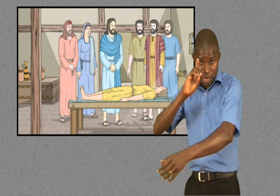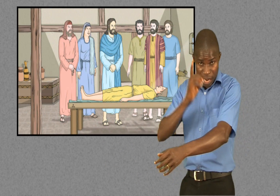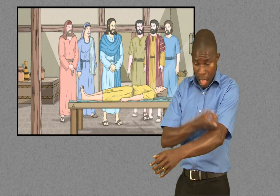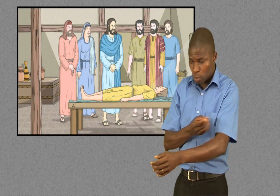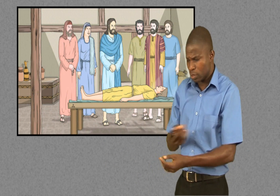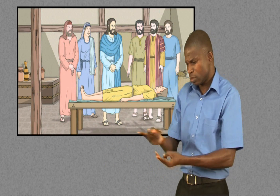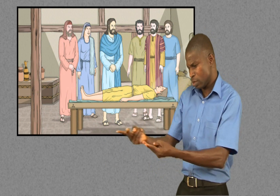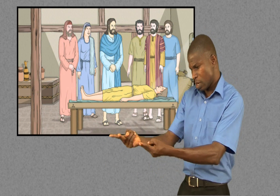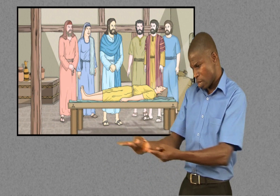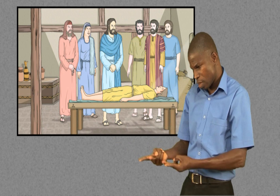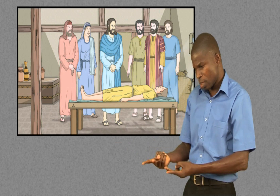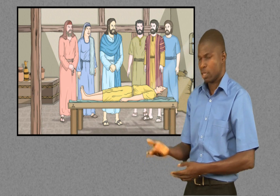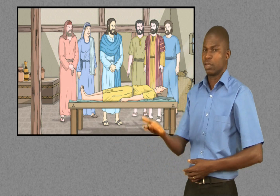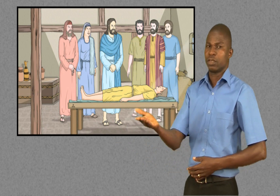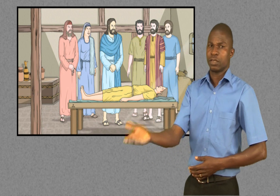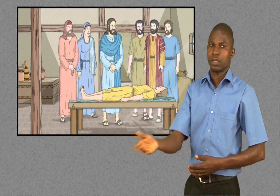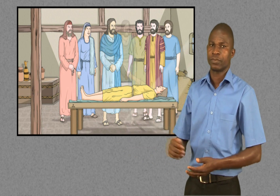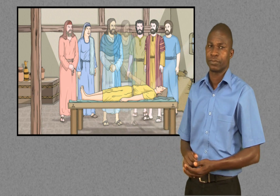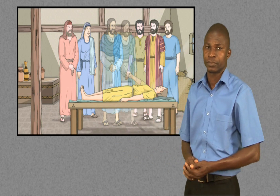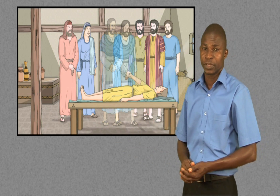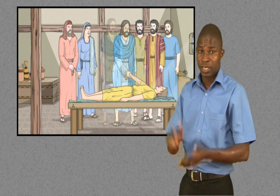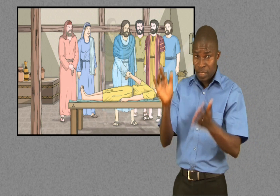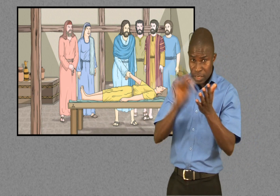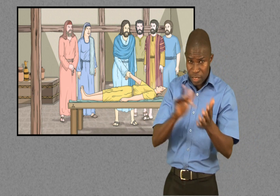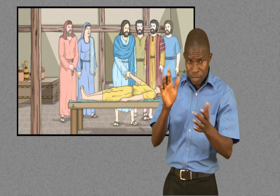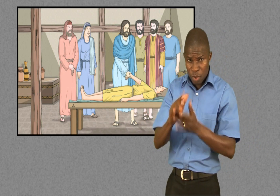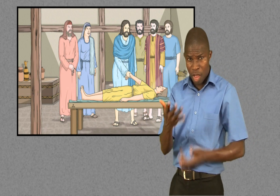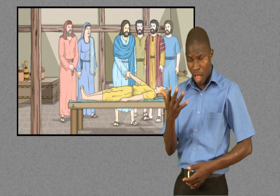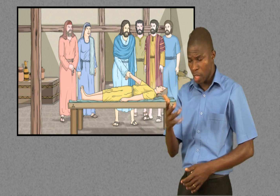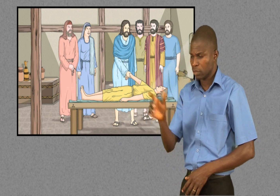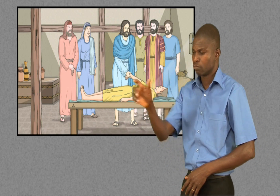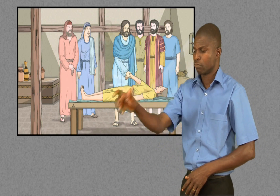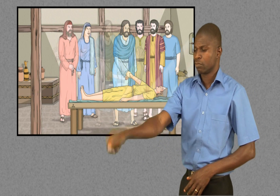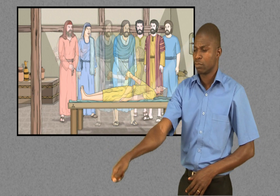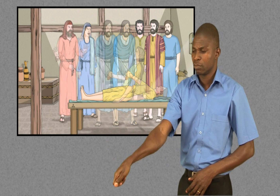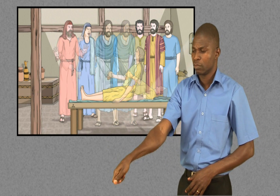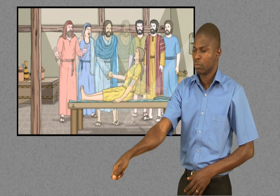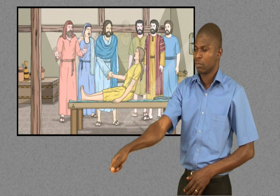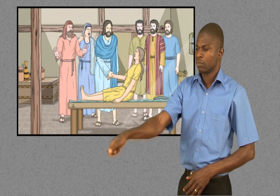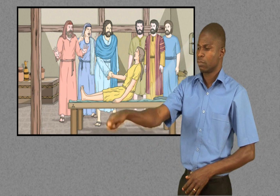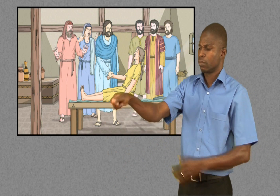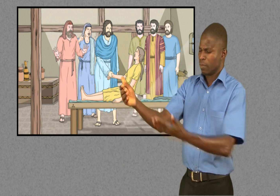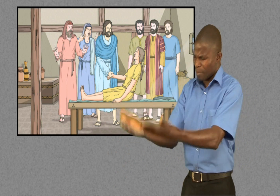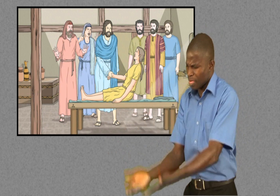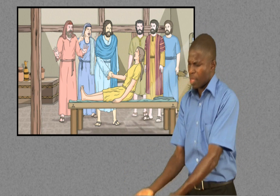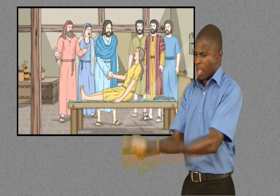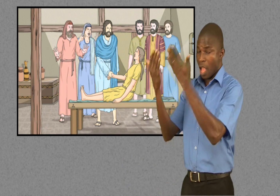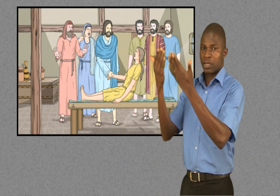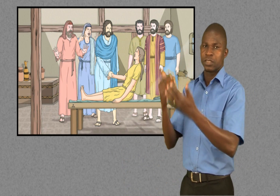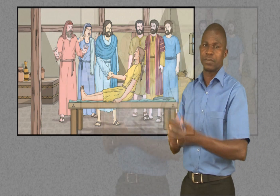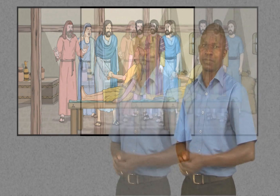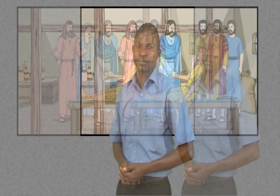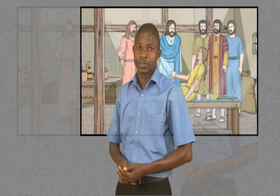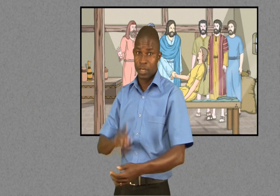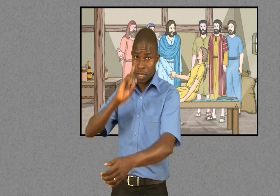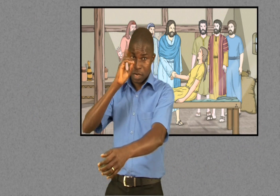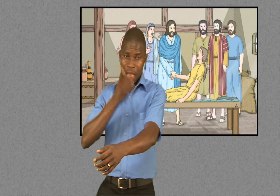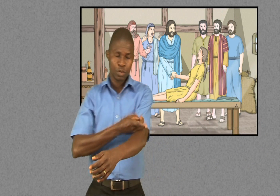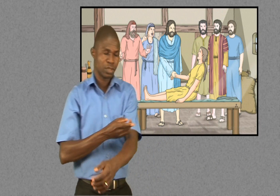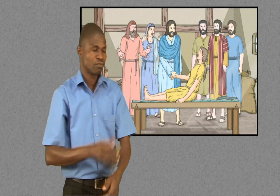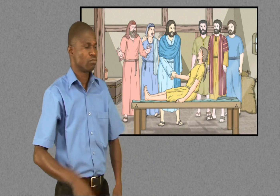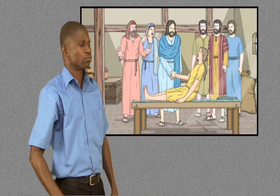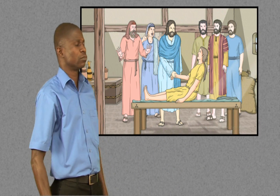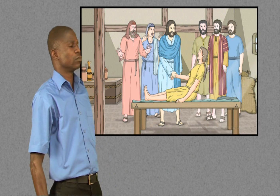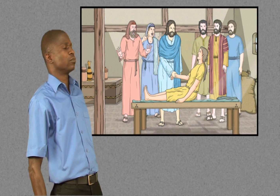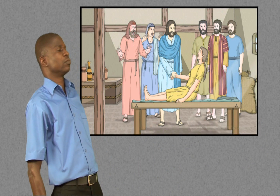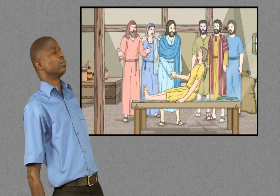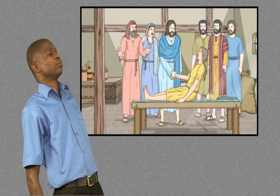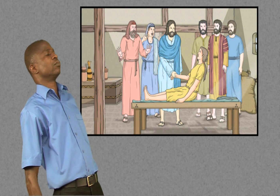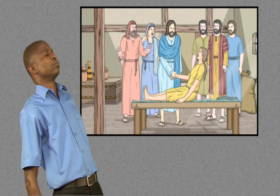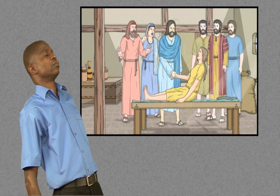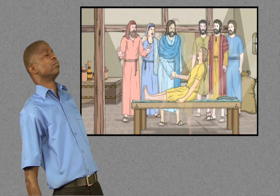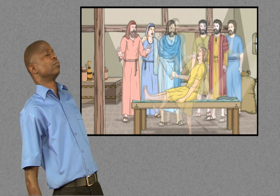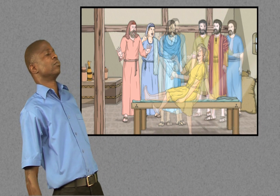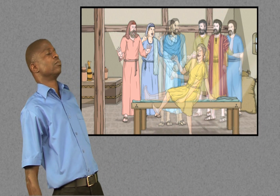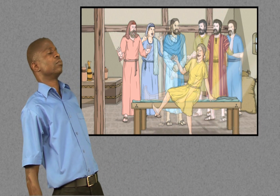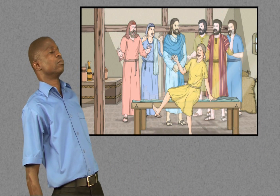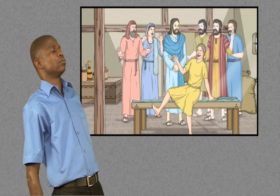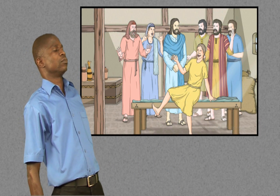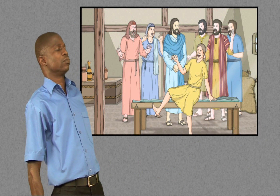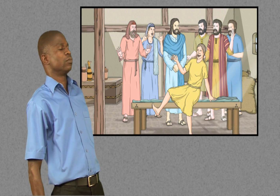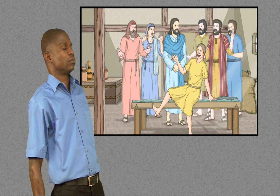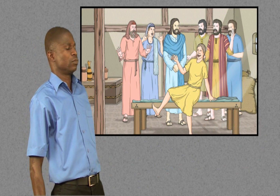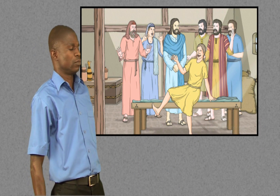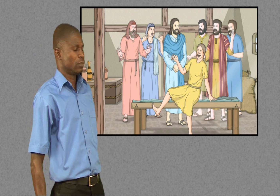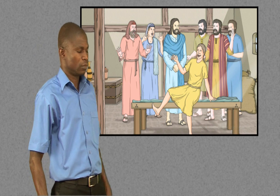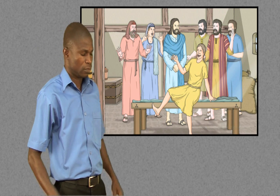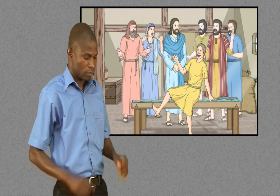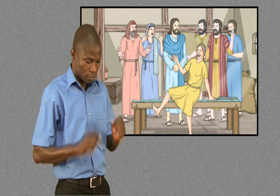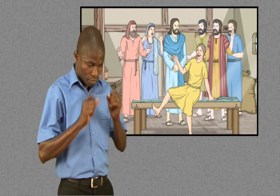Taking her by the hand, Jesus said, “Talitha koum!” which means, “Little girl, I say to you, get up!”